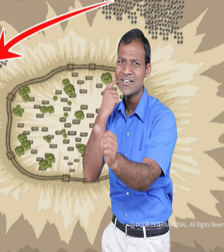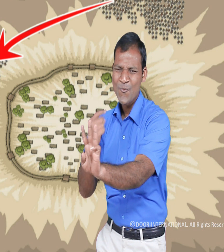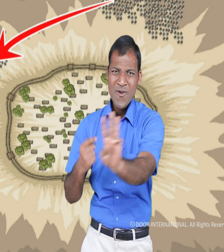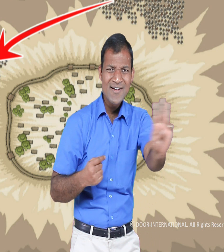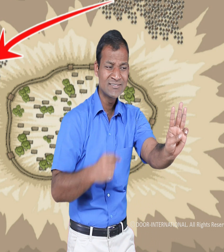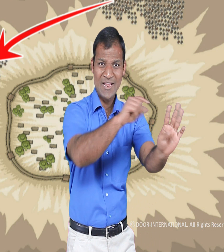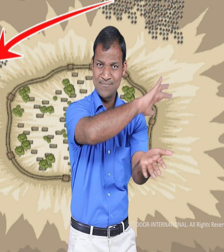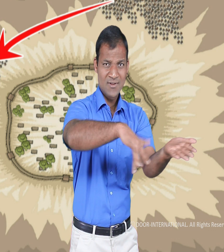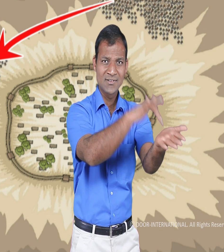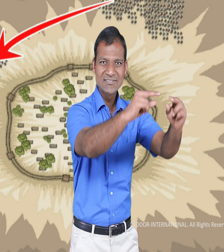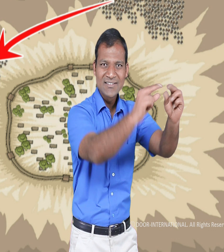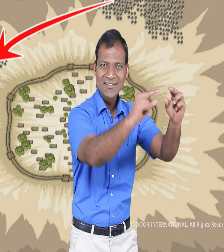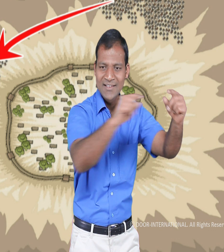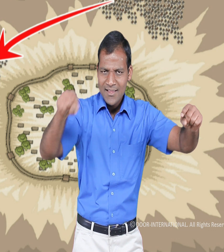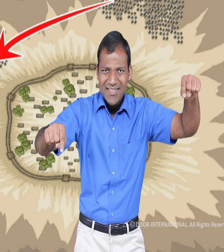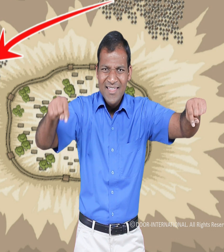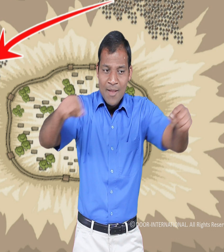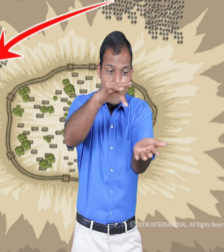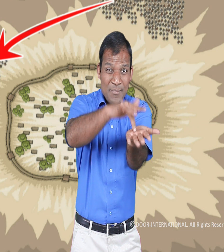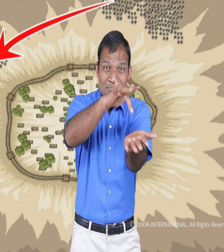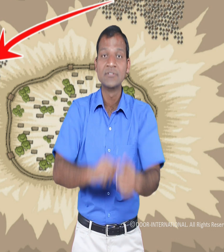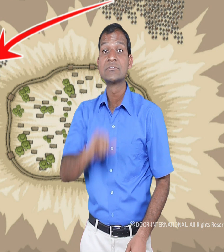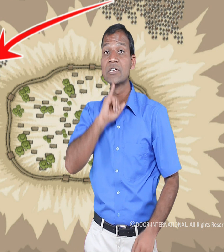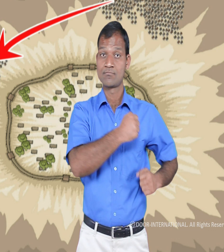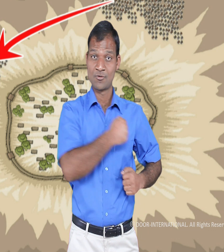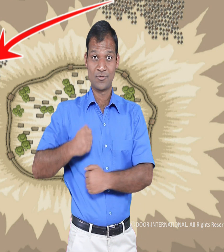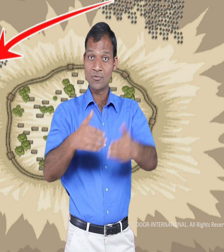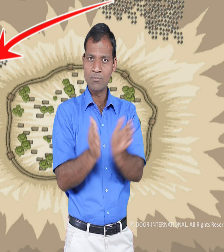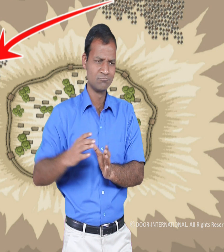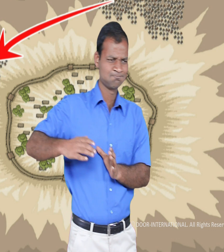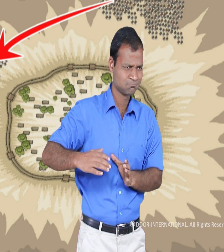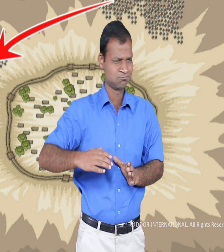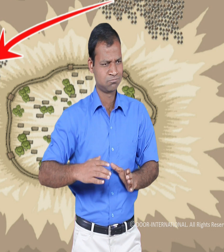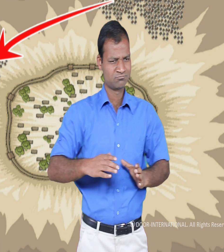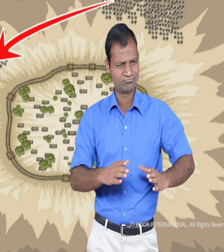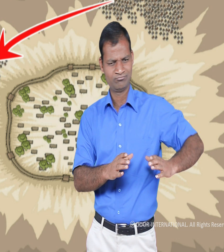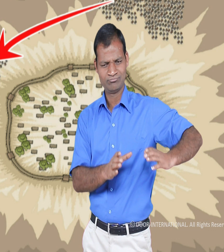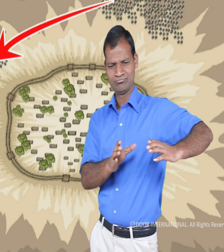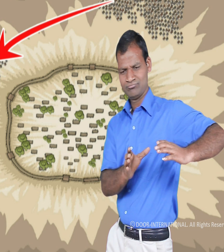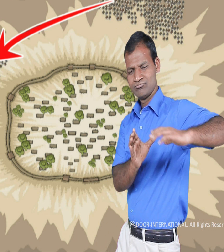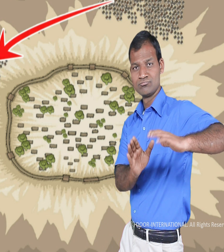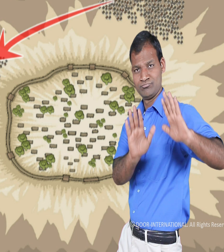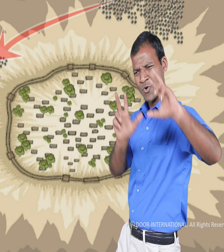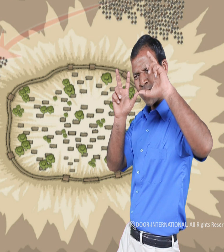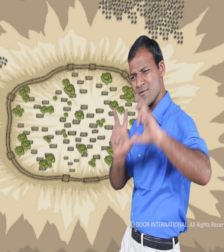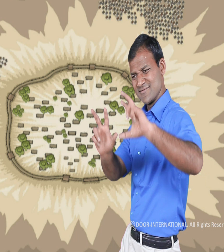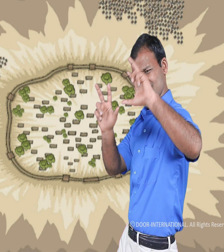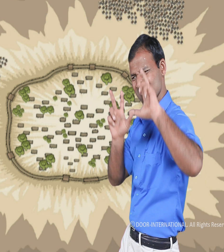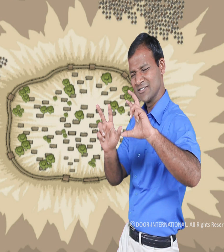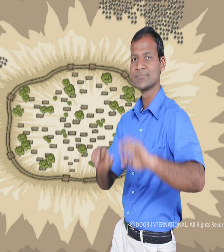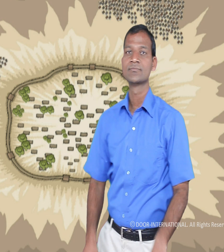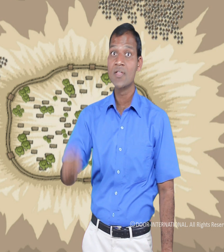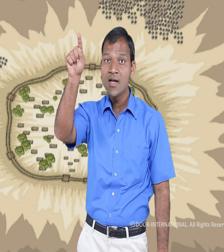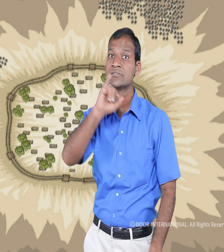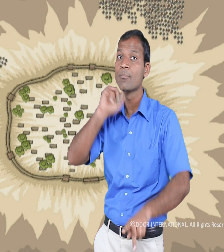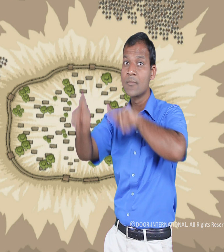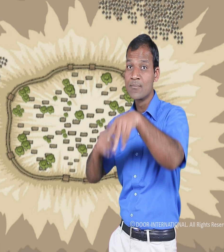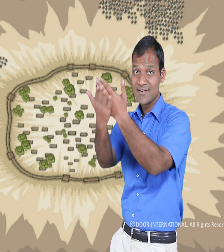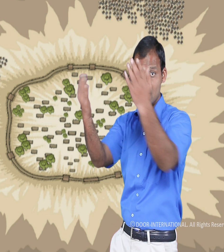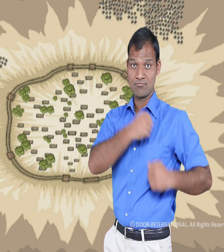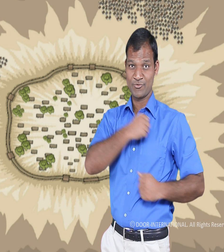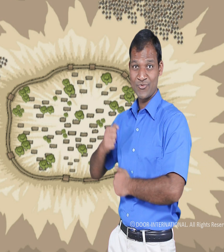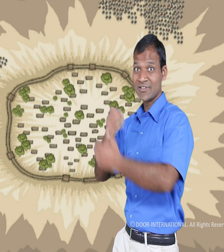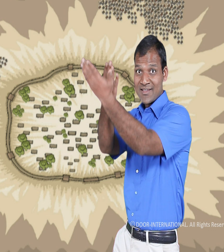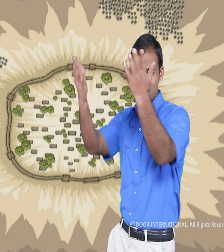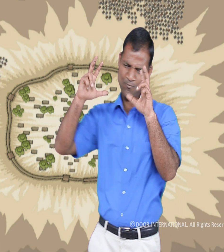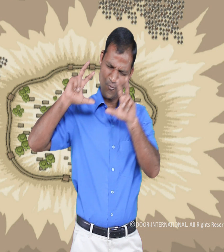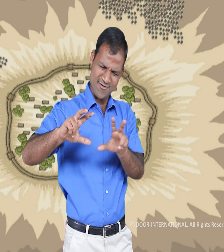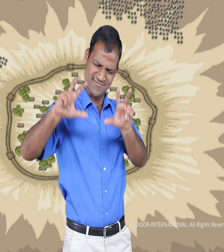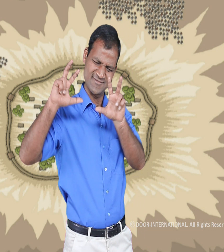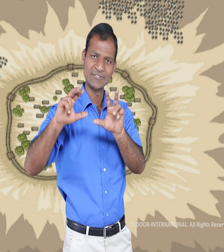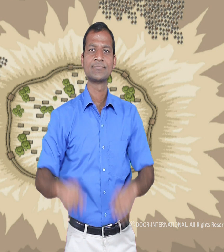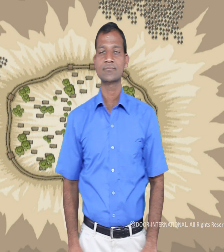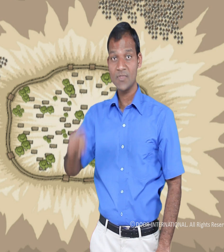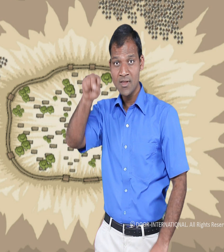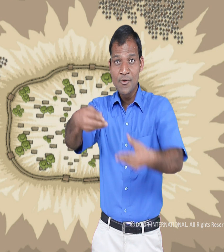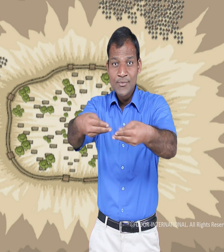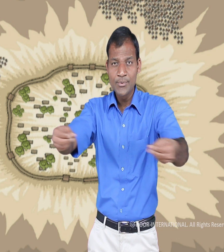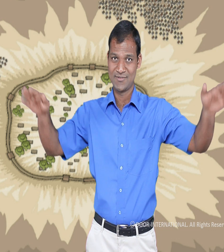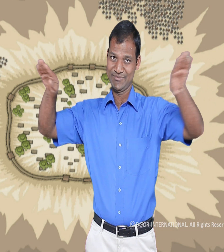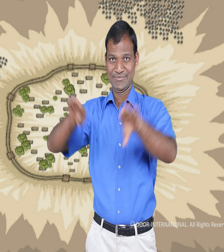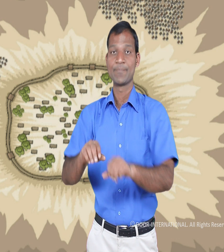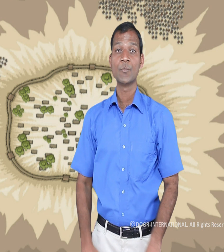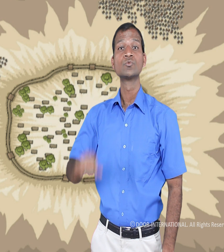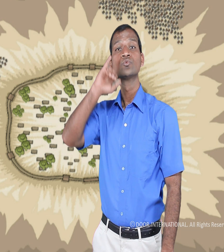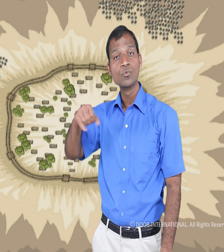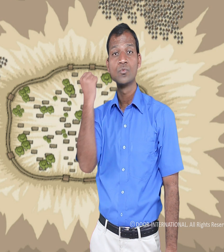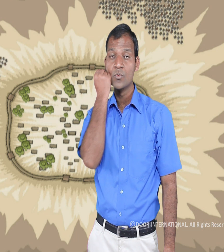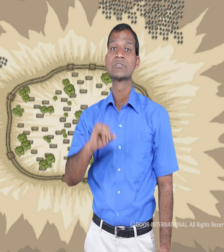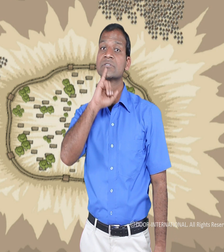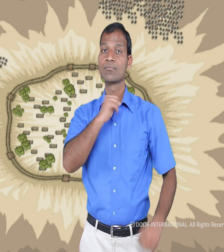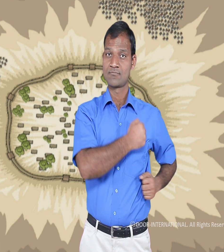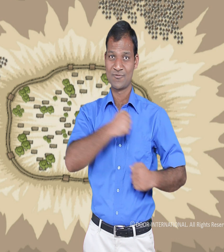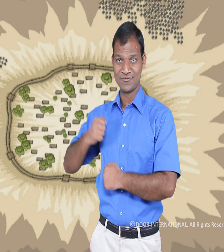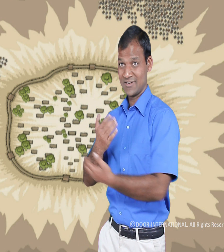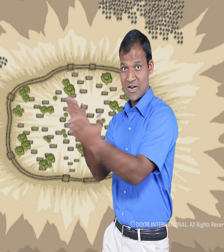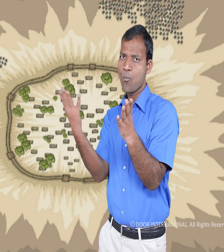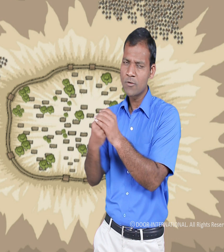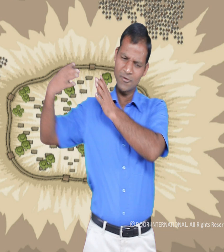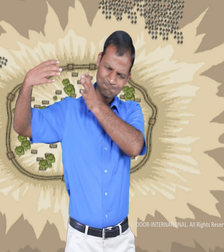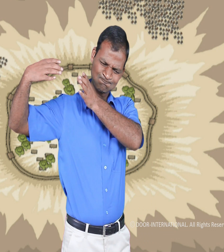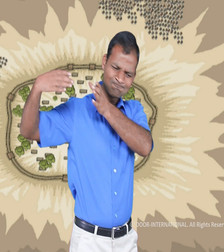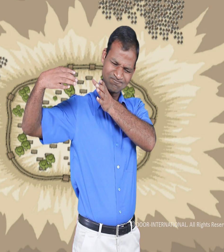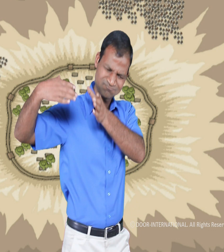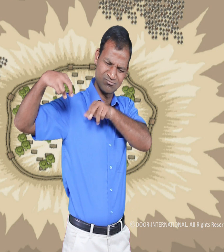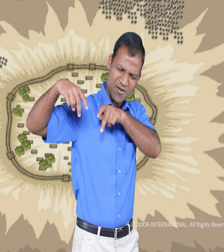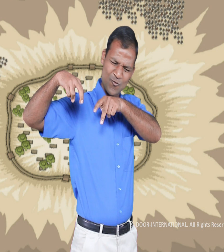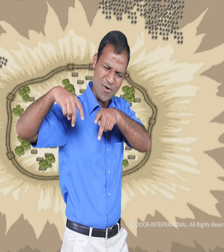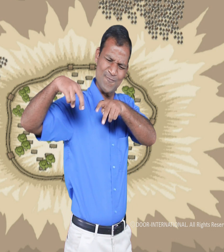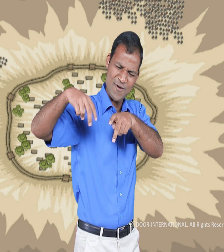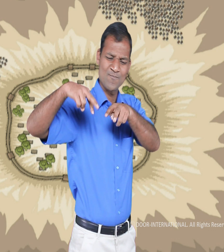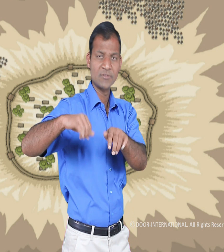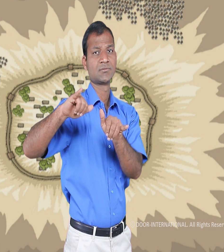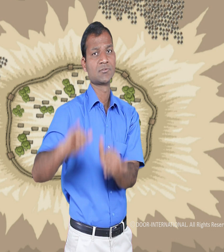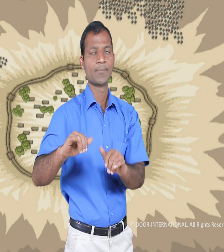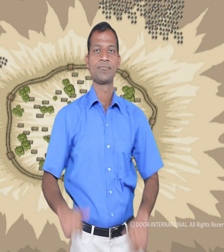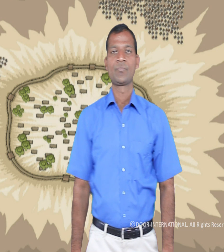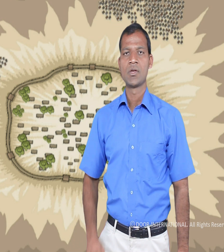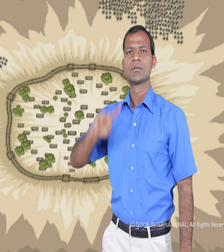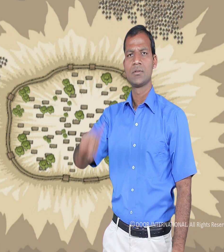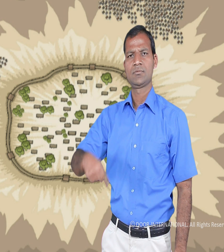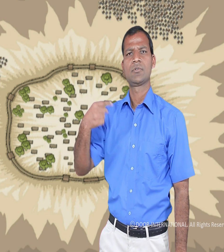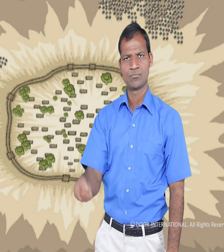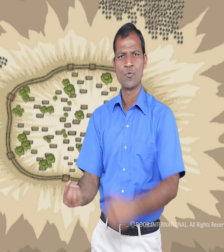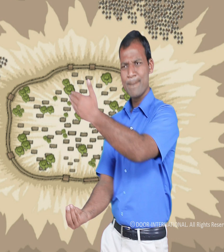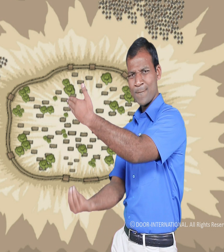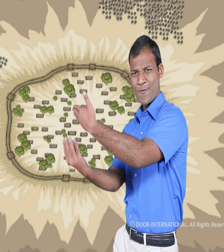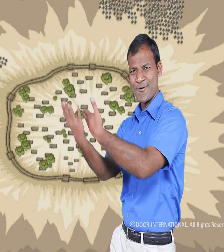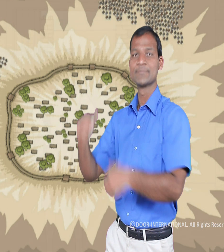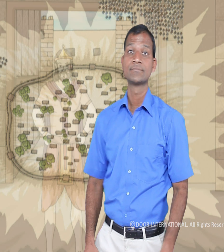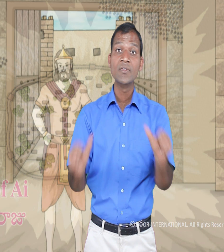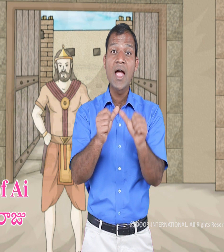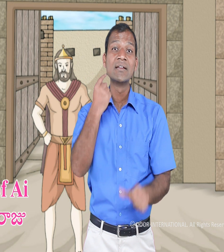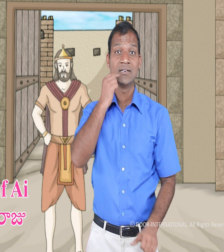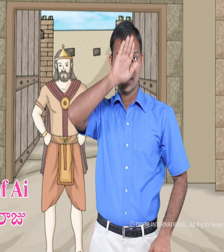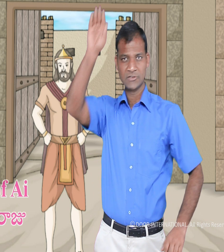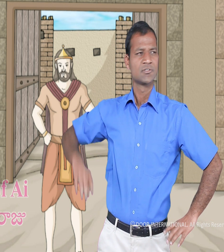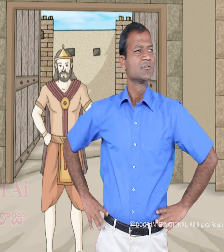So the forces were stationed with the main camp to the north of the city and the rear guard to the west of the city. And that night Joshua went into the valley.